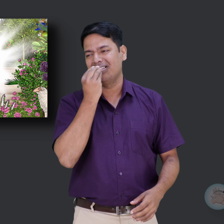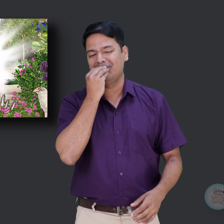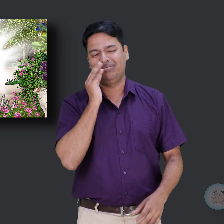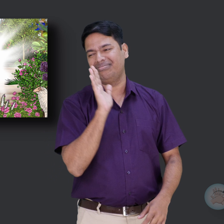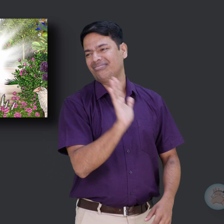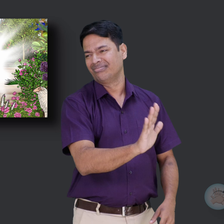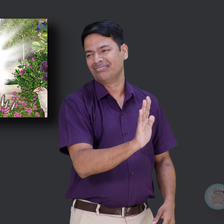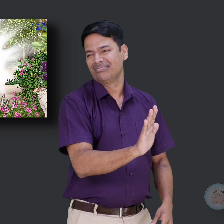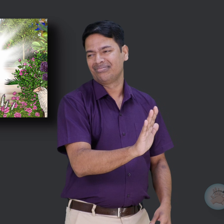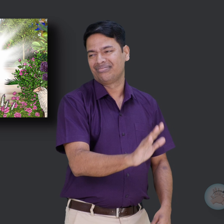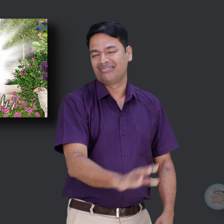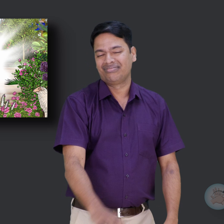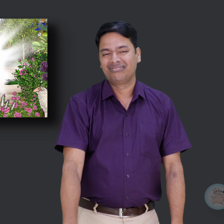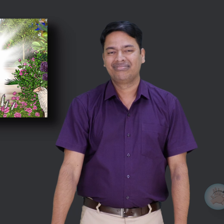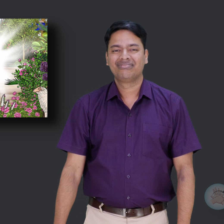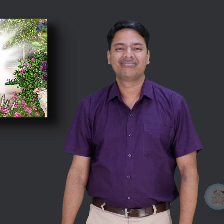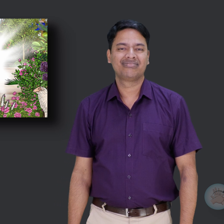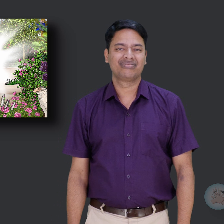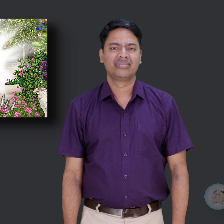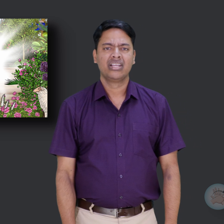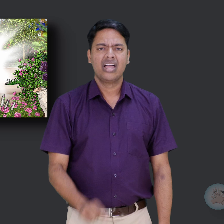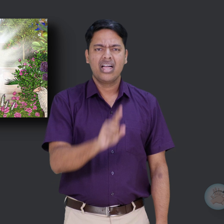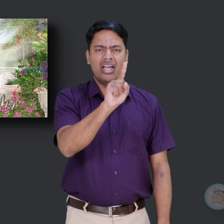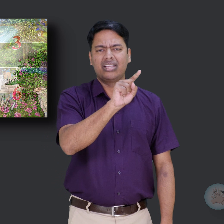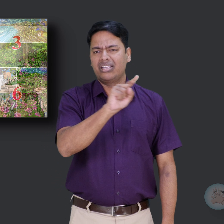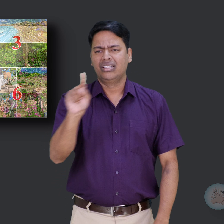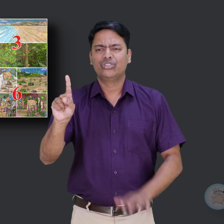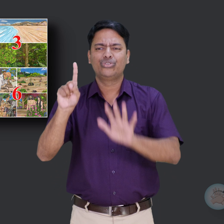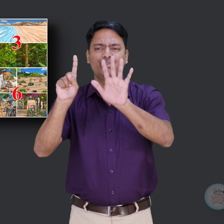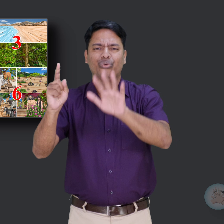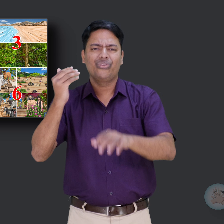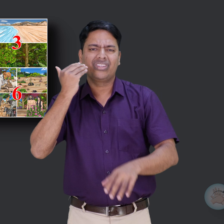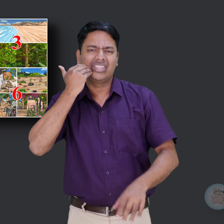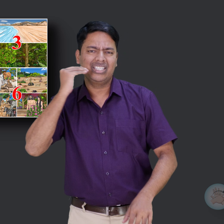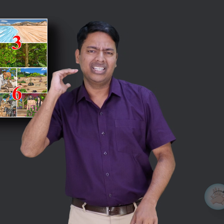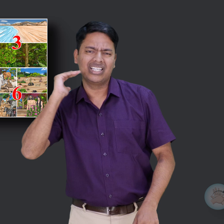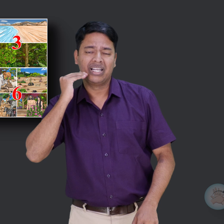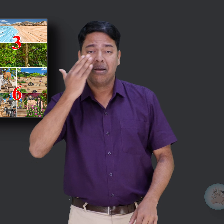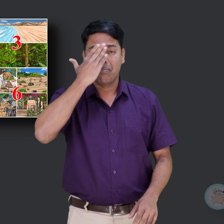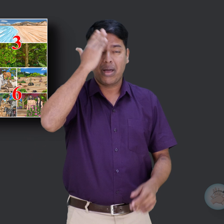And it was so.